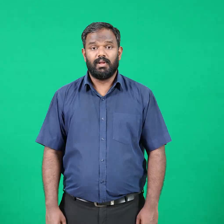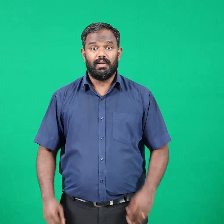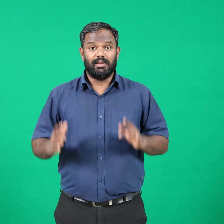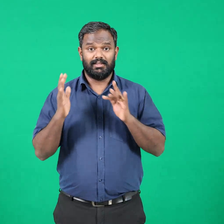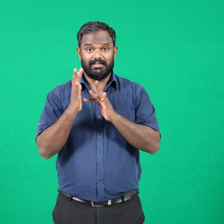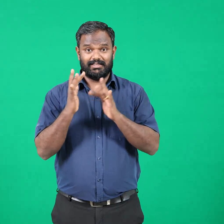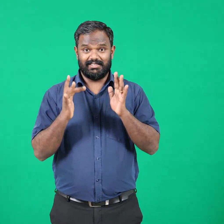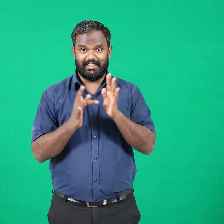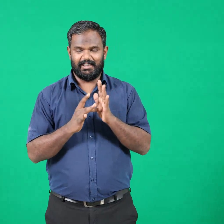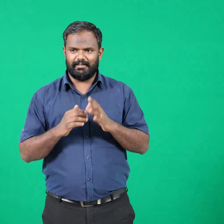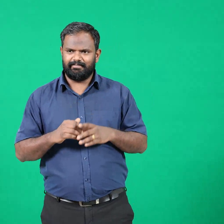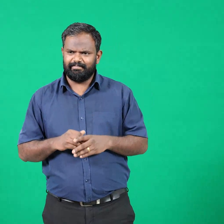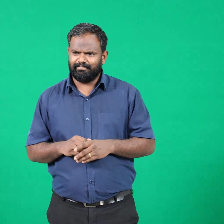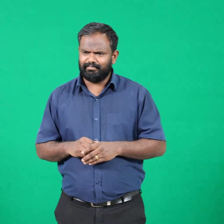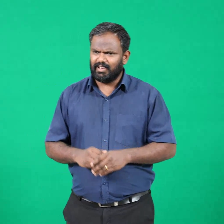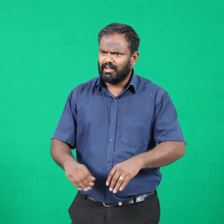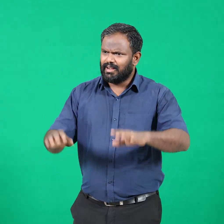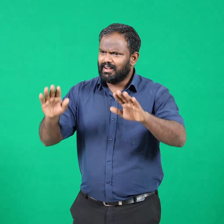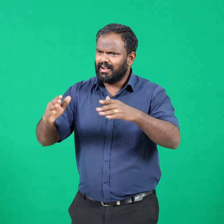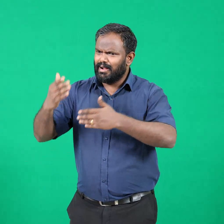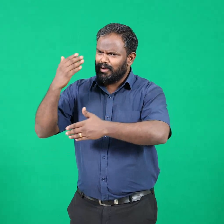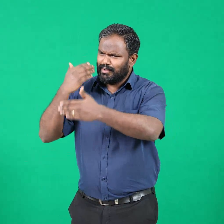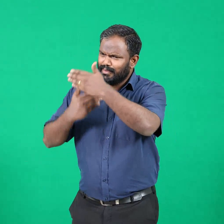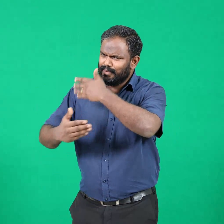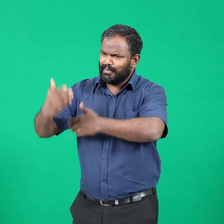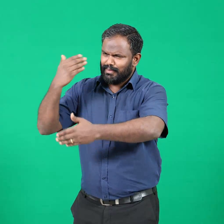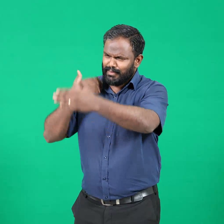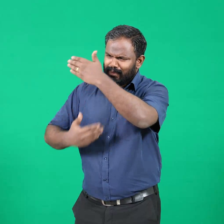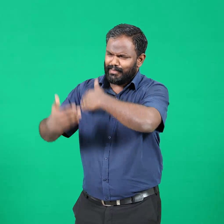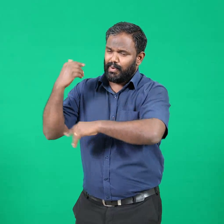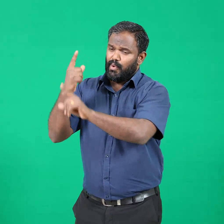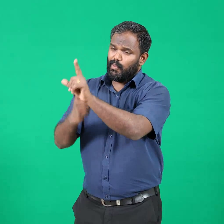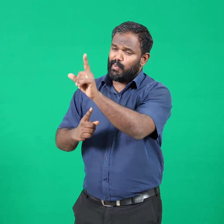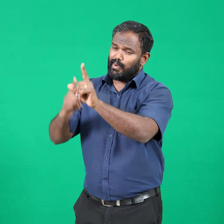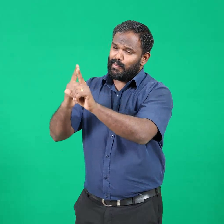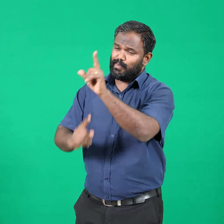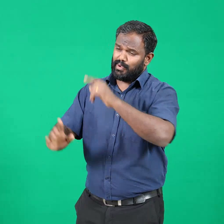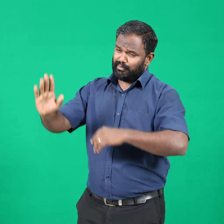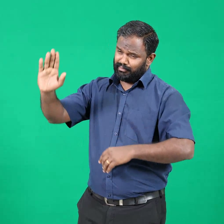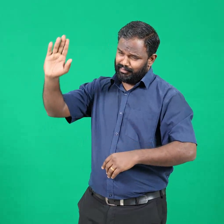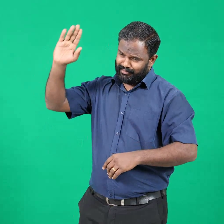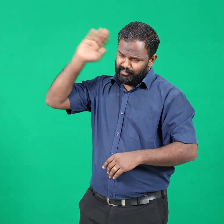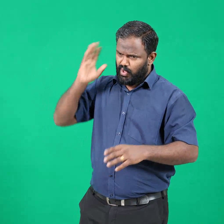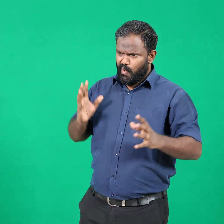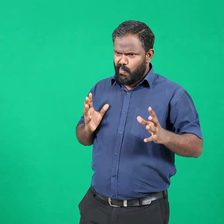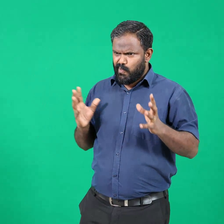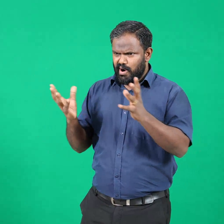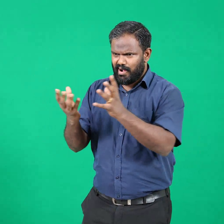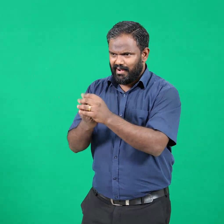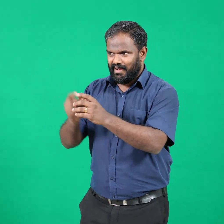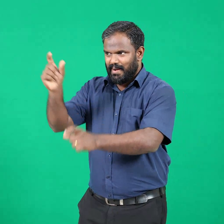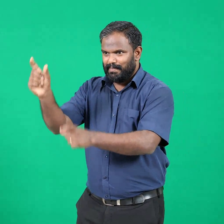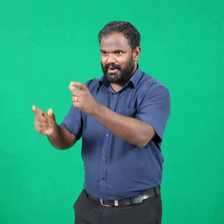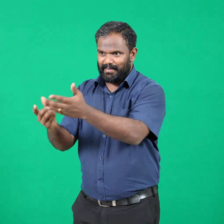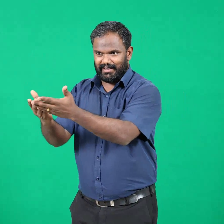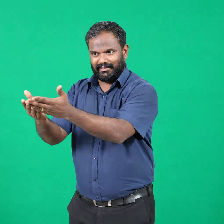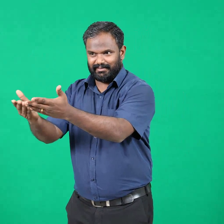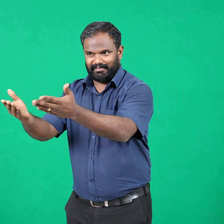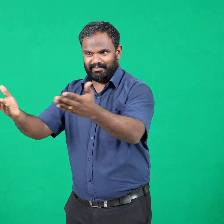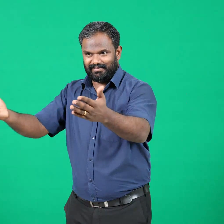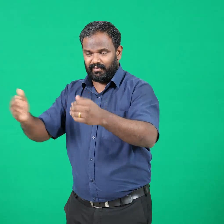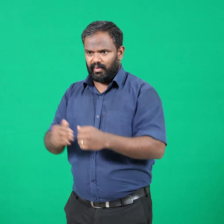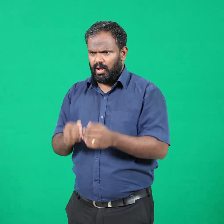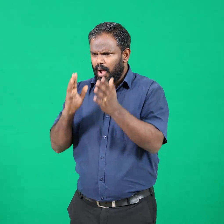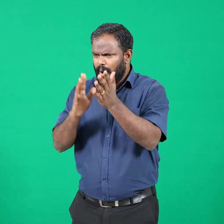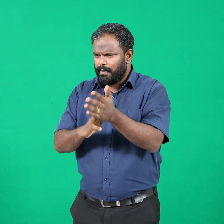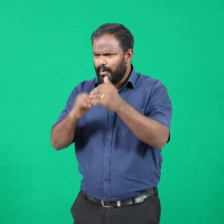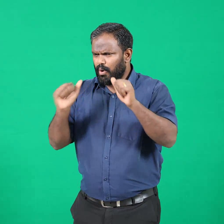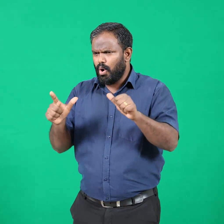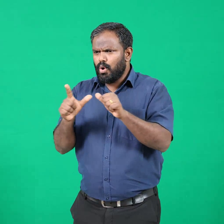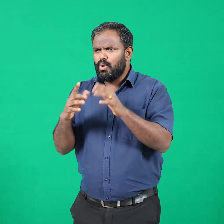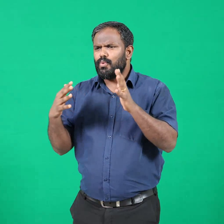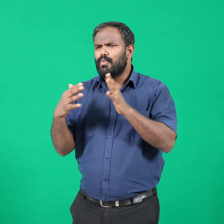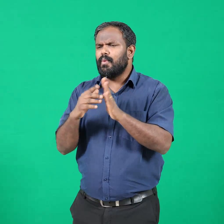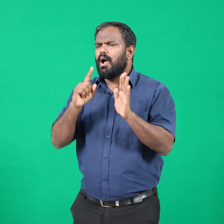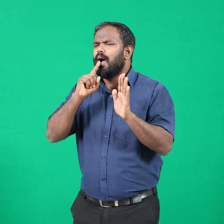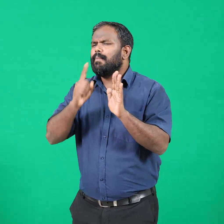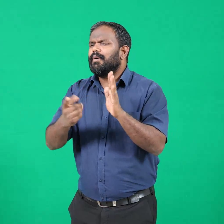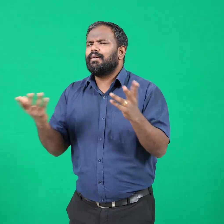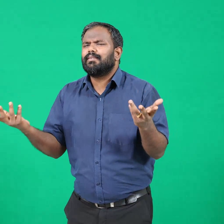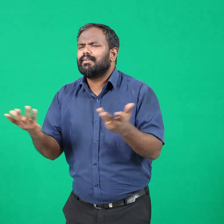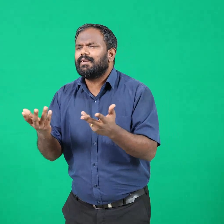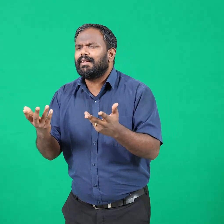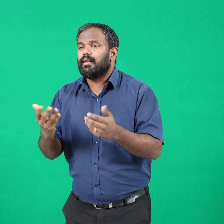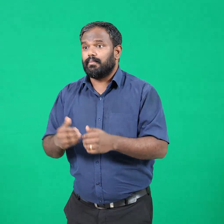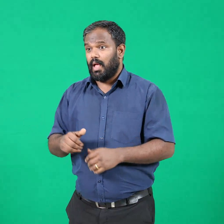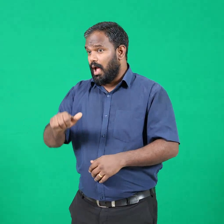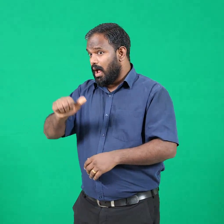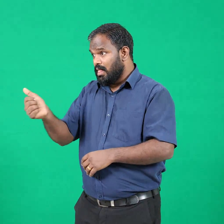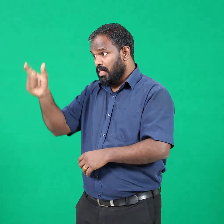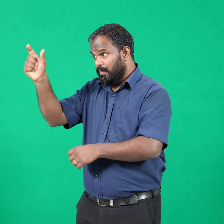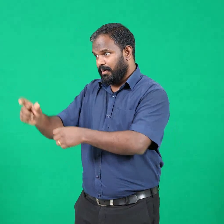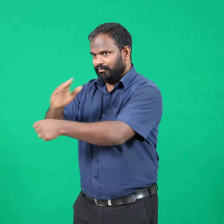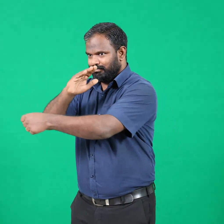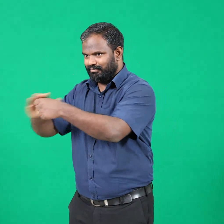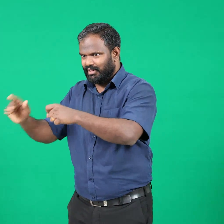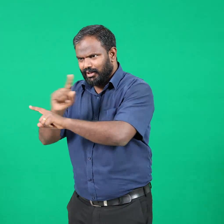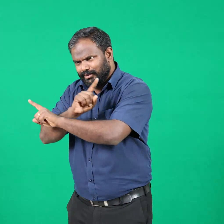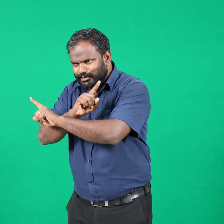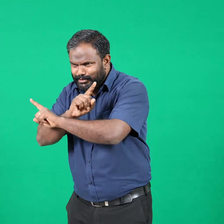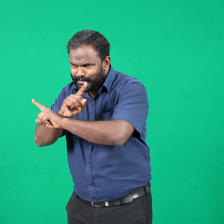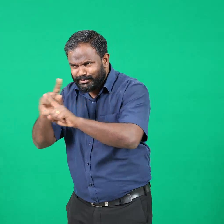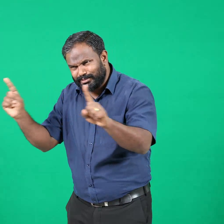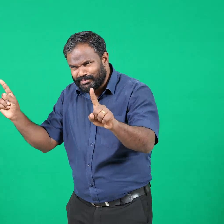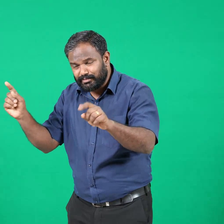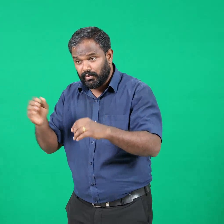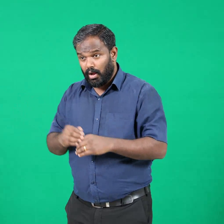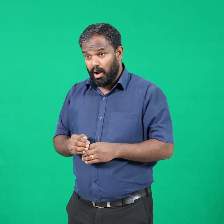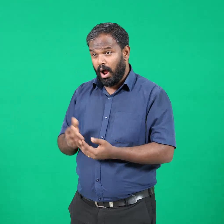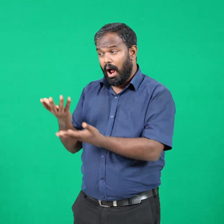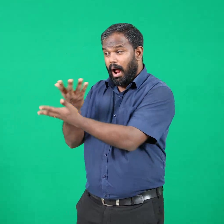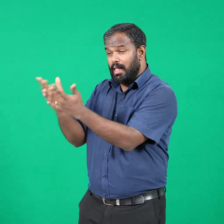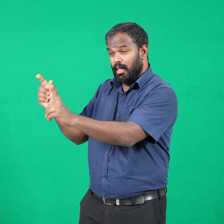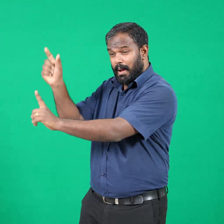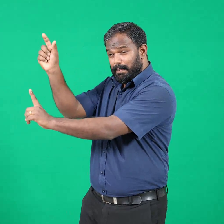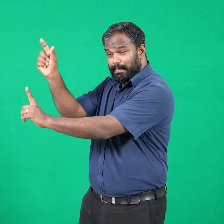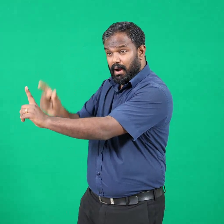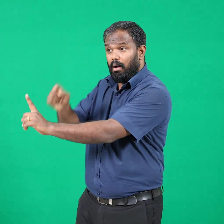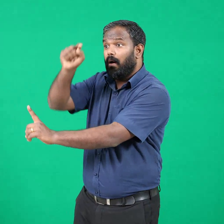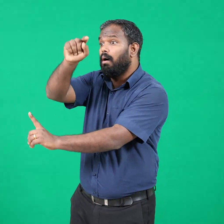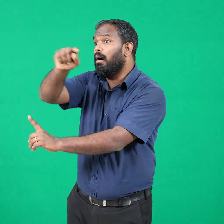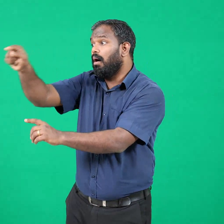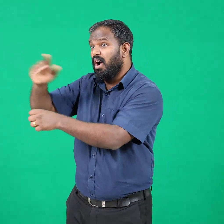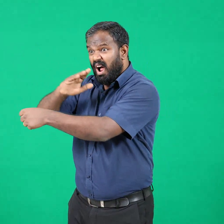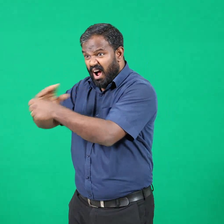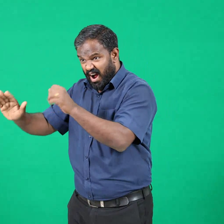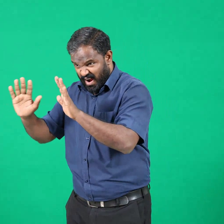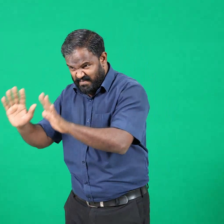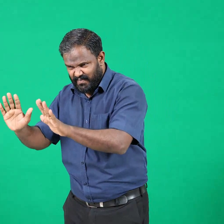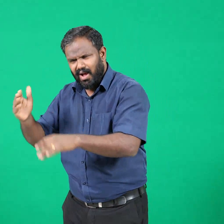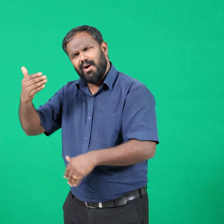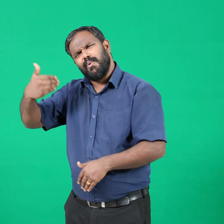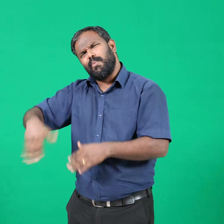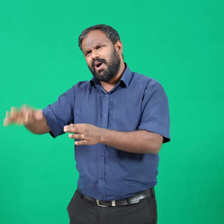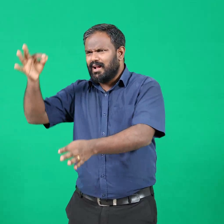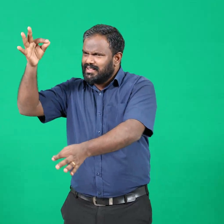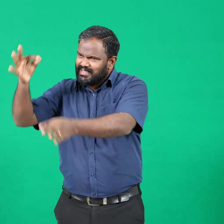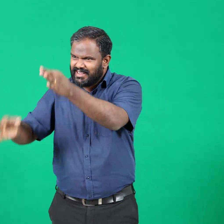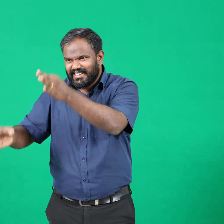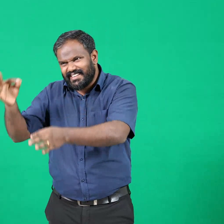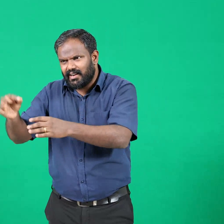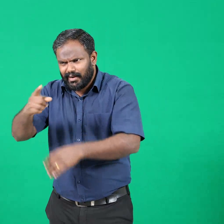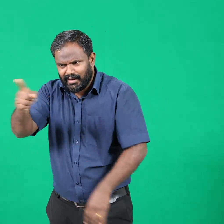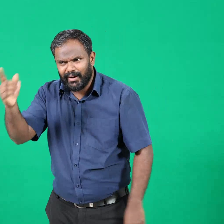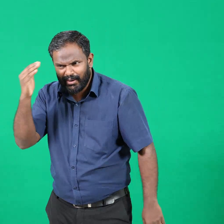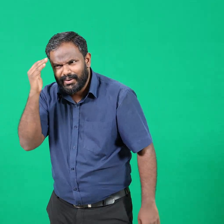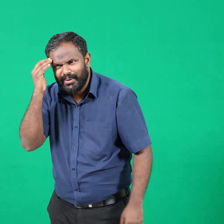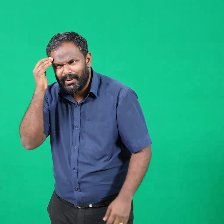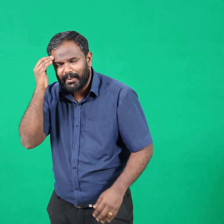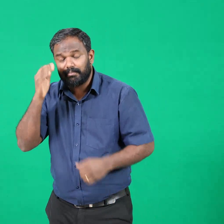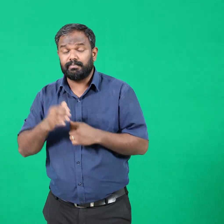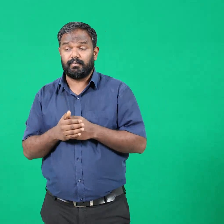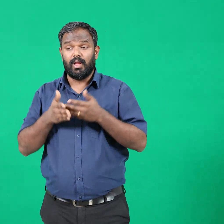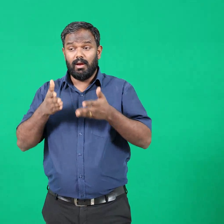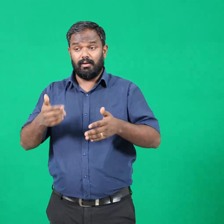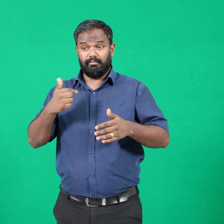You have heard that it was said to the ancients, ' Do not murder ' and ' Anyone who murders will be subject to judgment.'